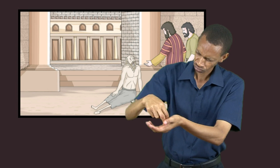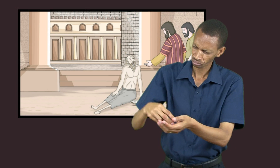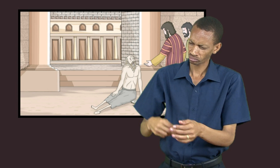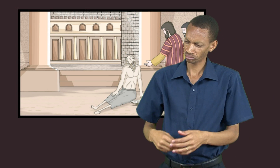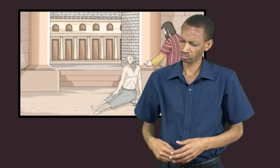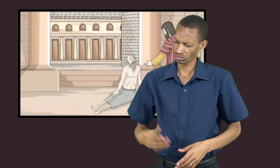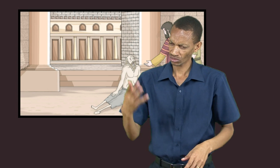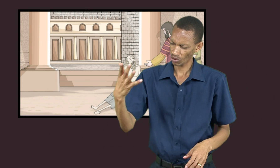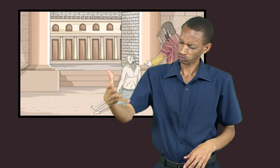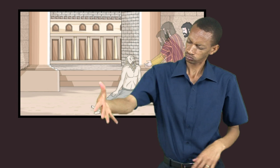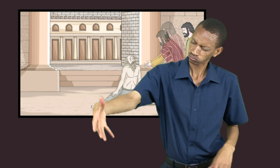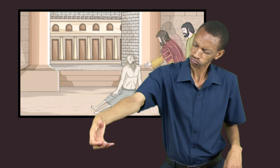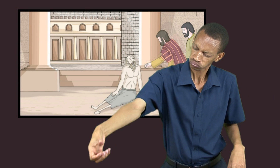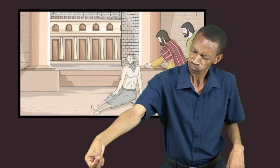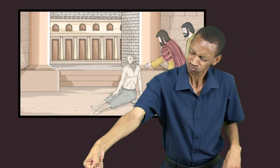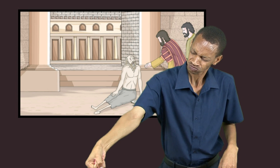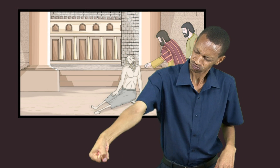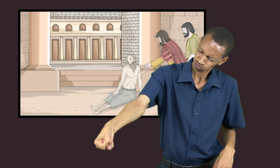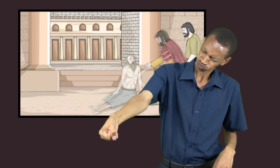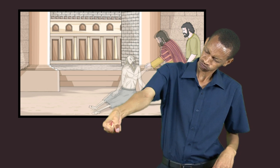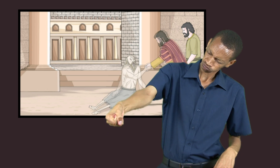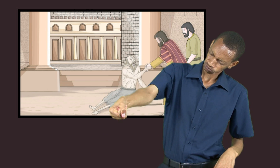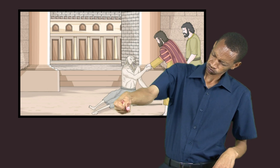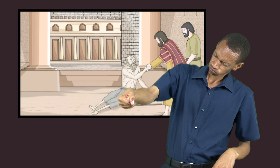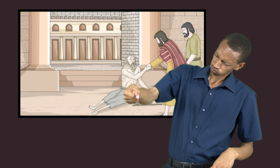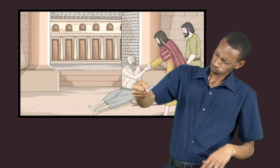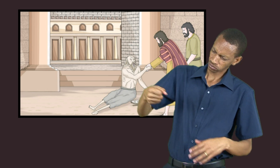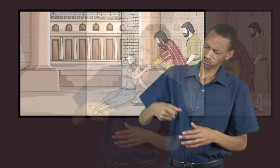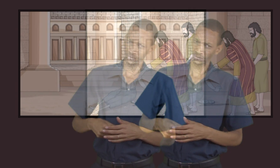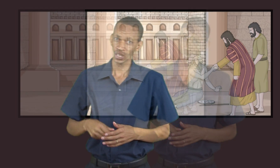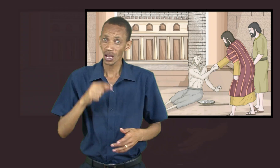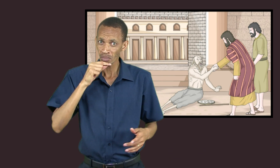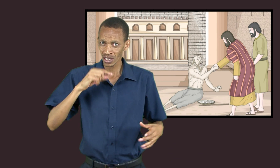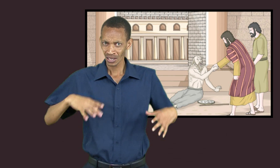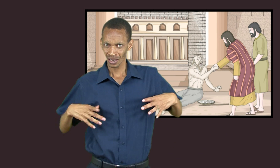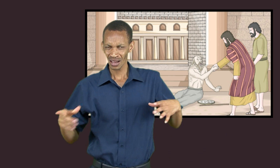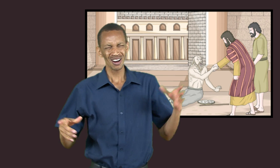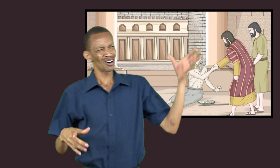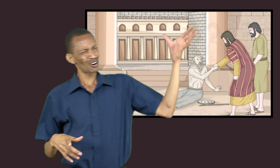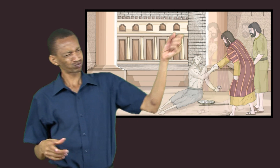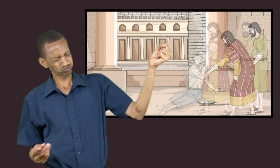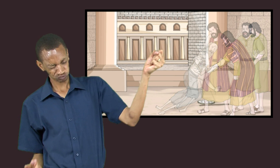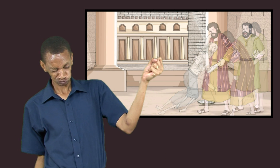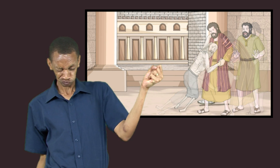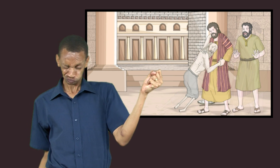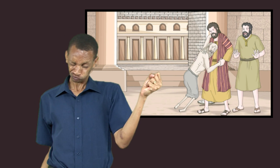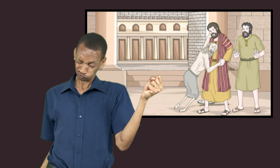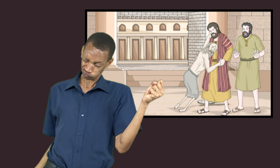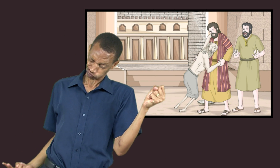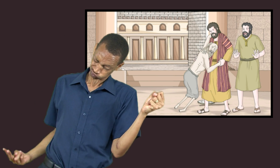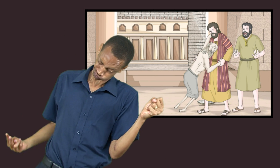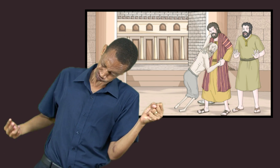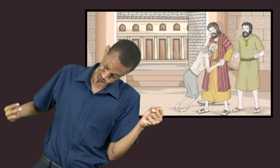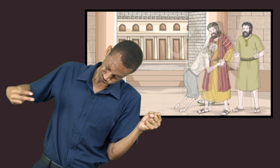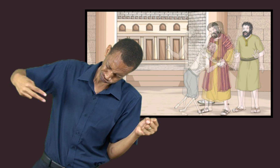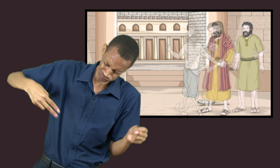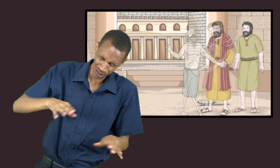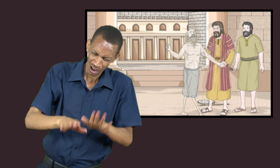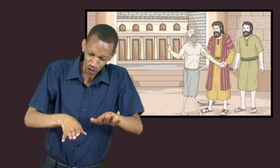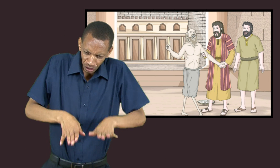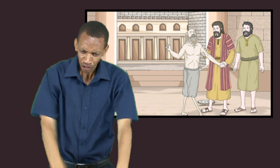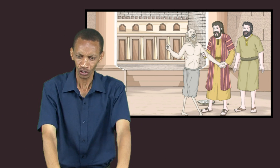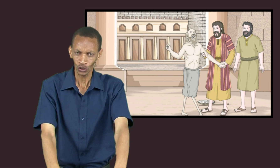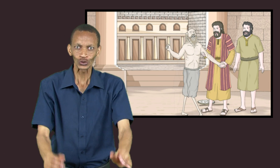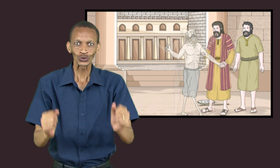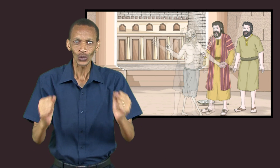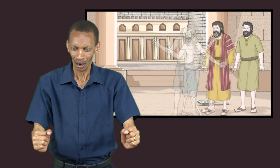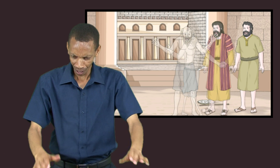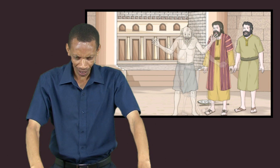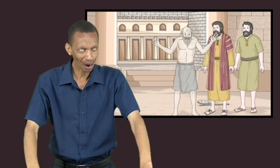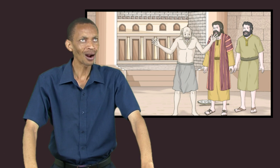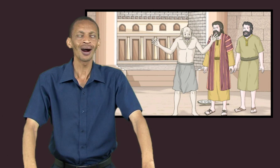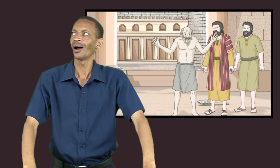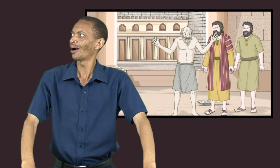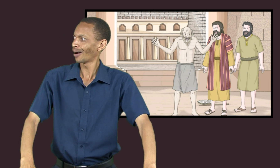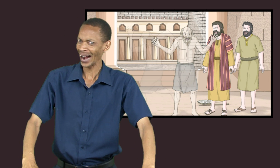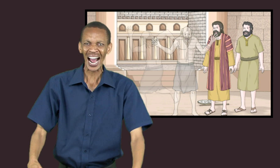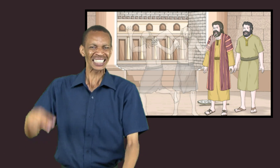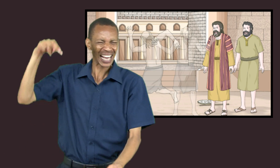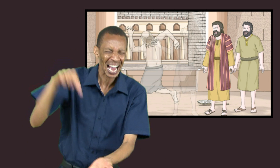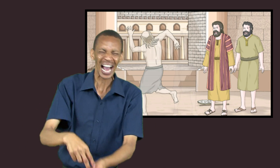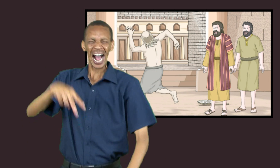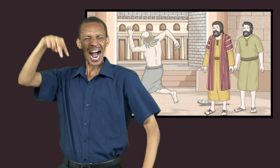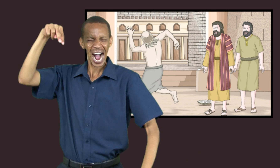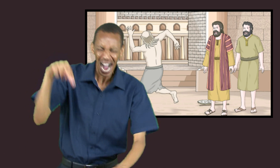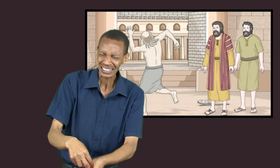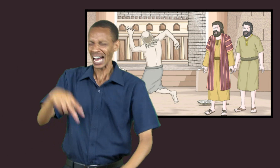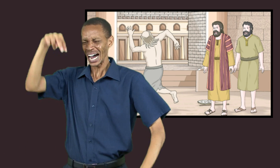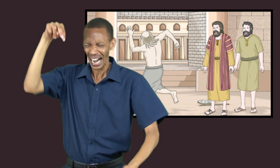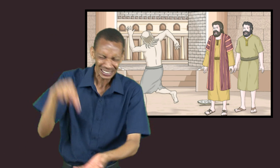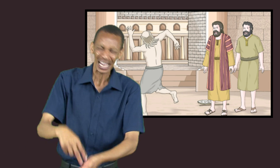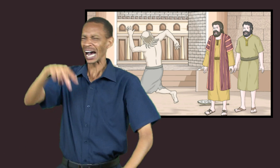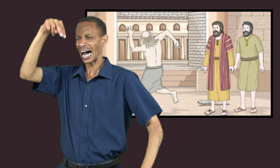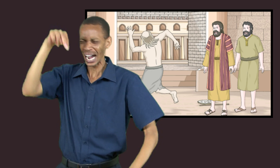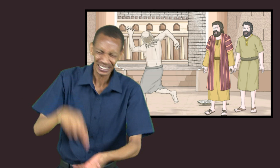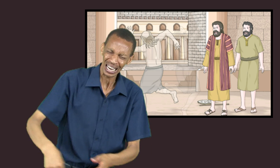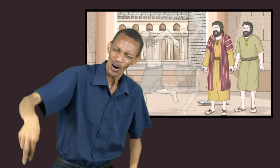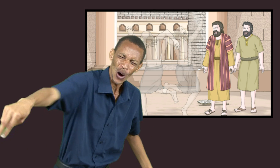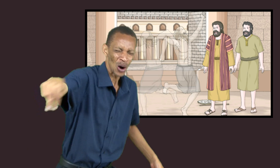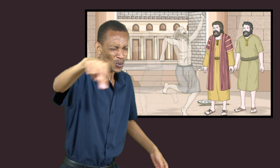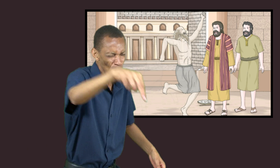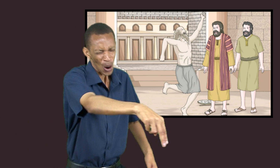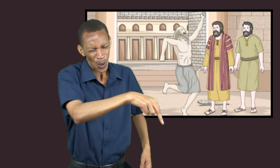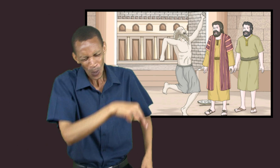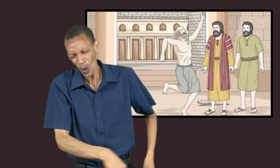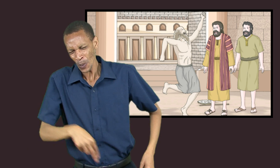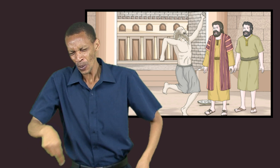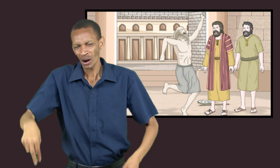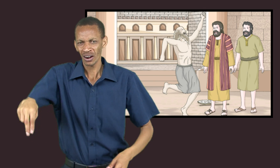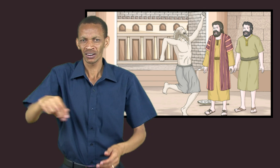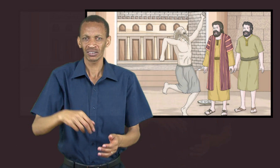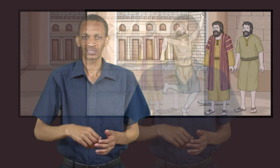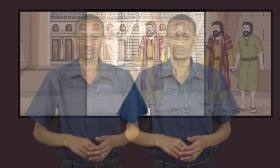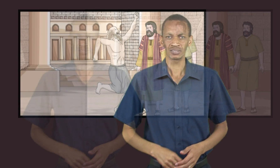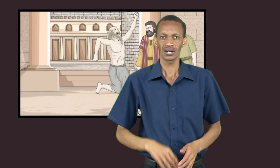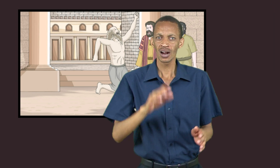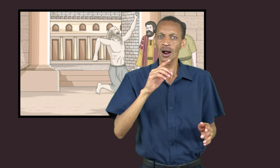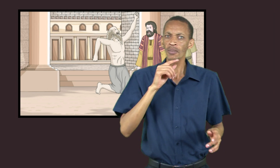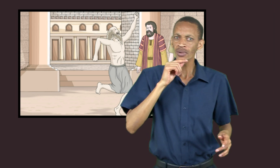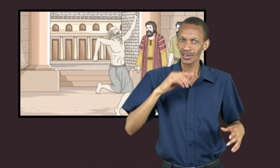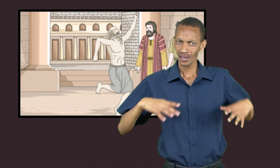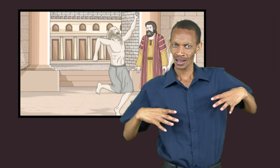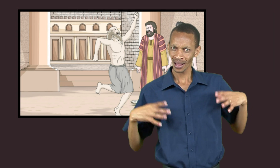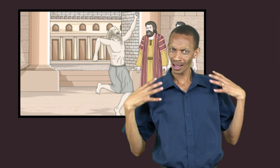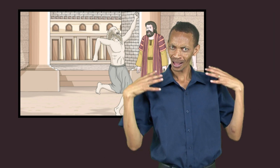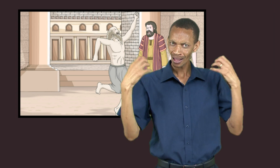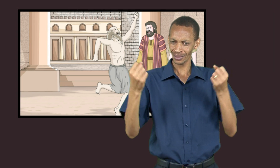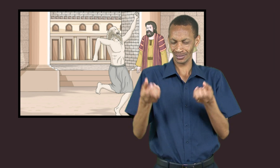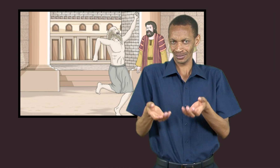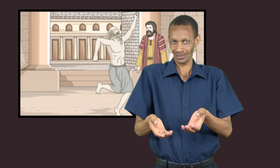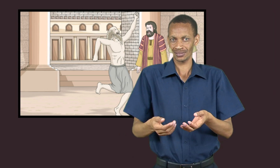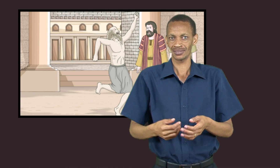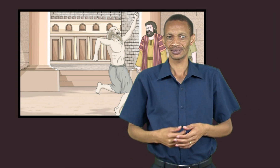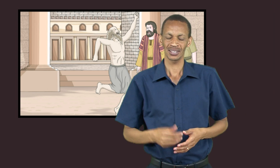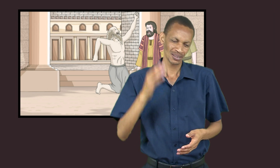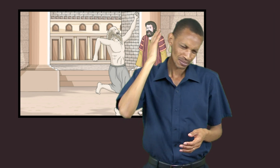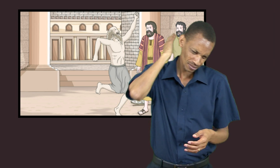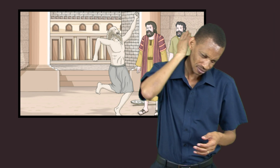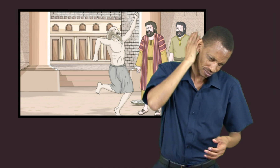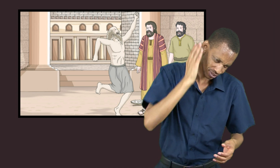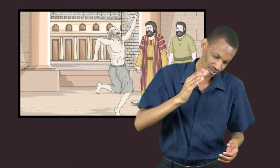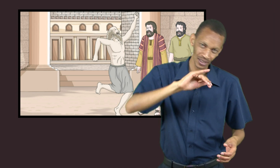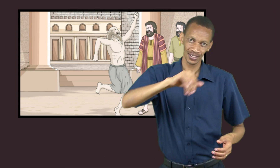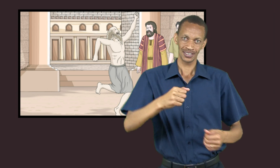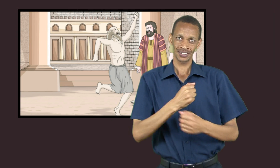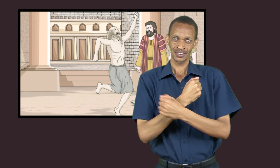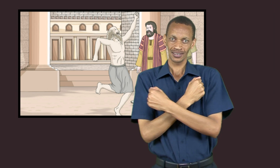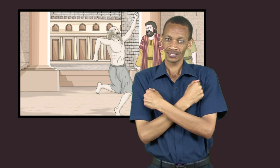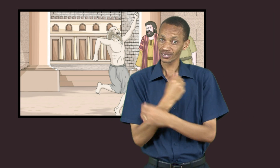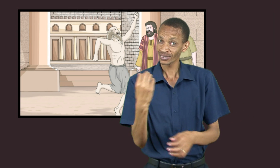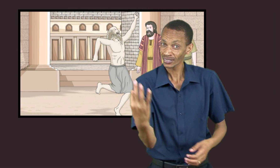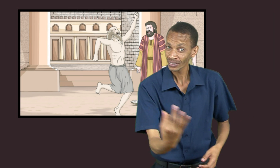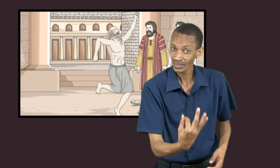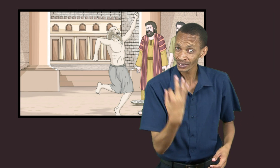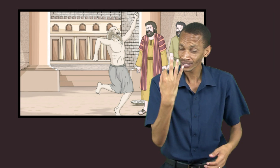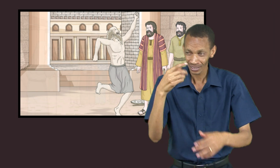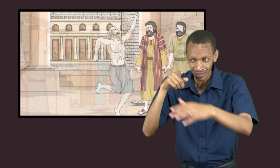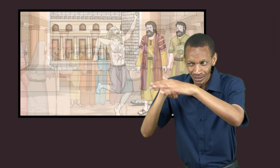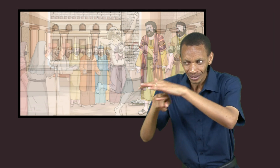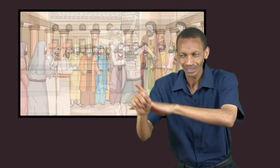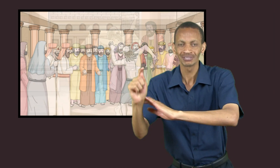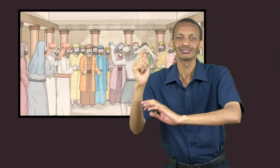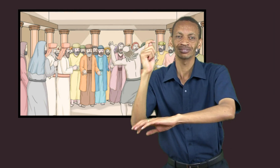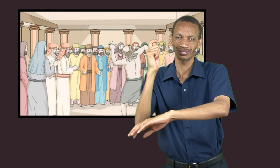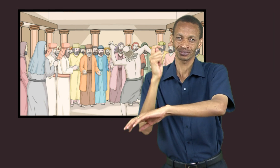Taking him by the right hand, Peter helped him up, and at once the man’s feet and ankles were made strong. He sprang to his feet and began to walk. Then he went with them into the temple courts, walking and leaping and praising God.